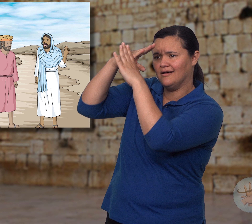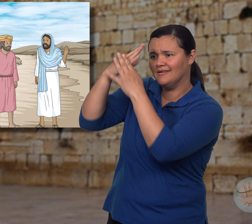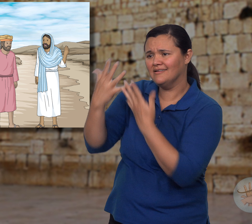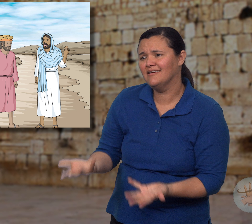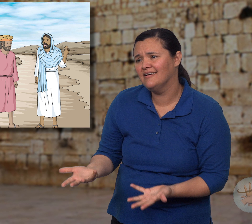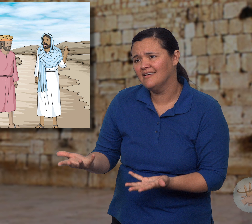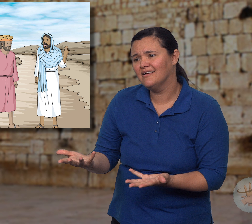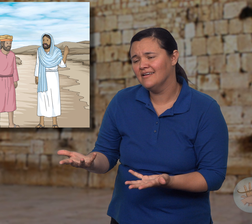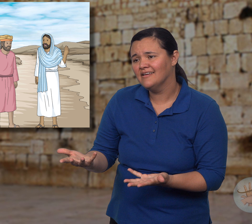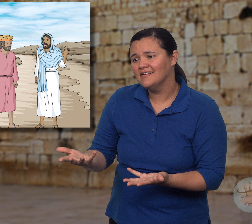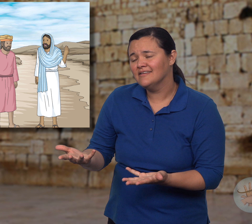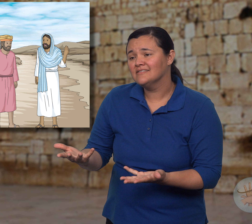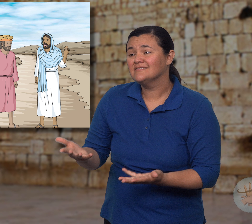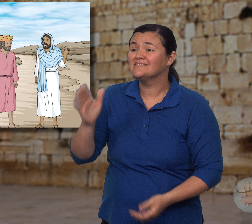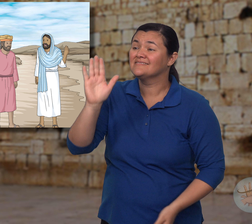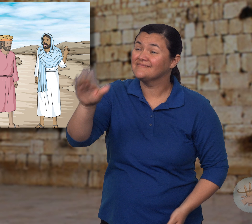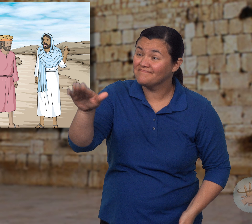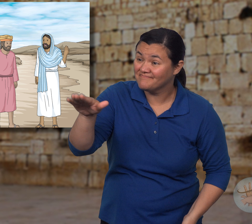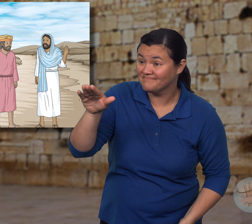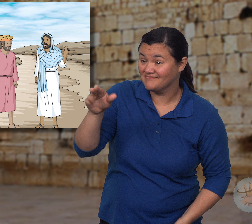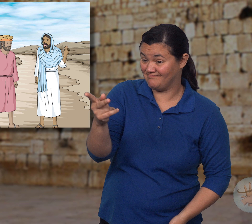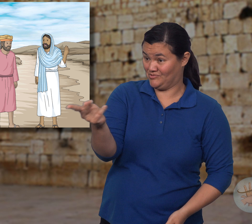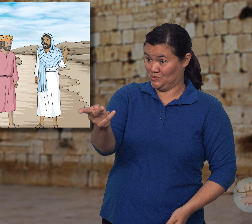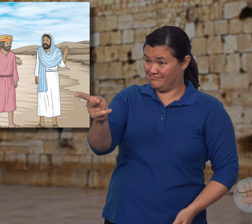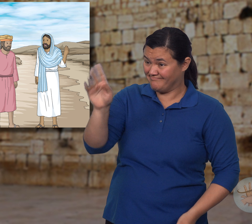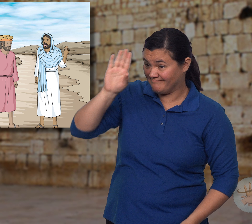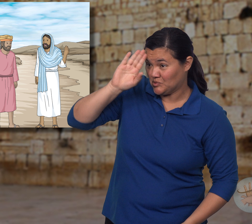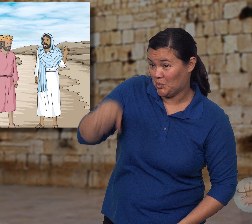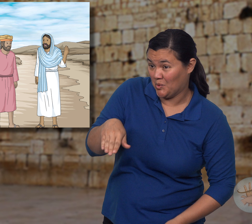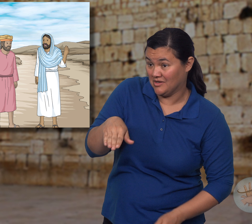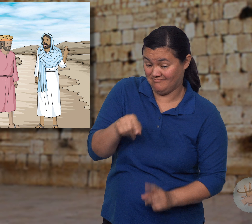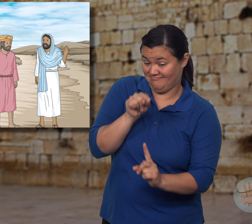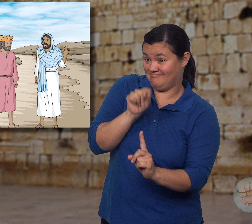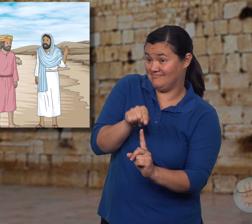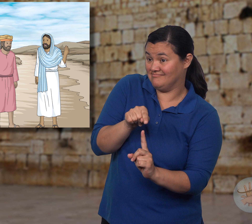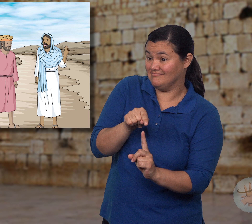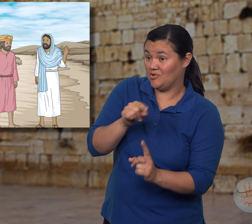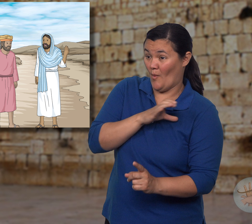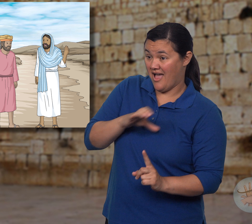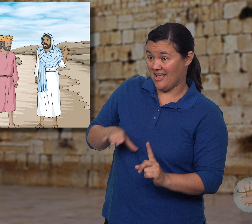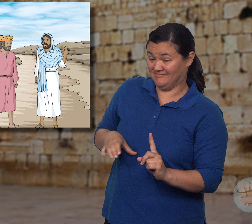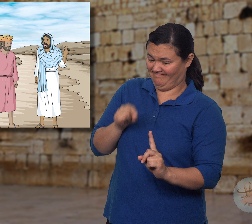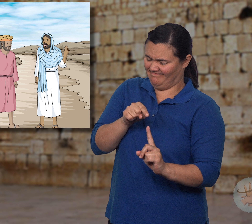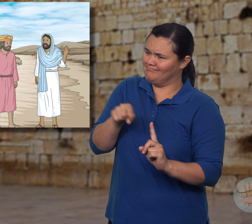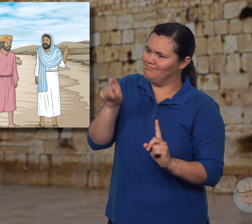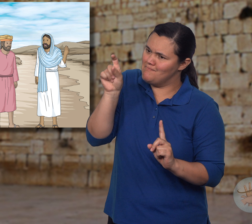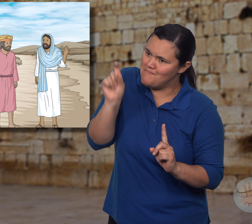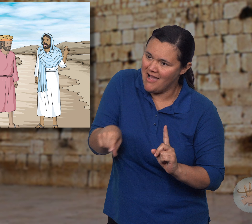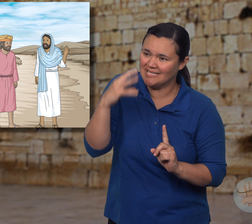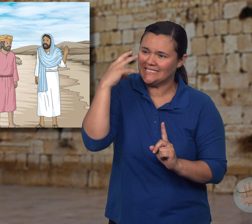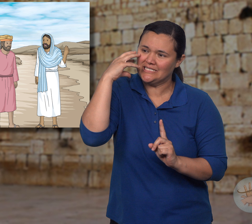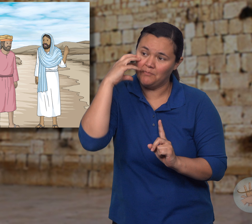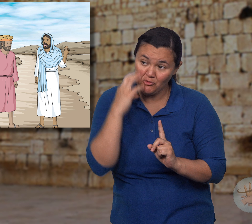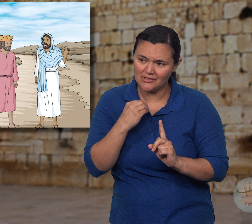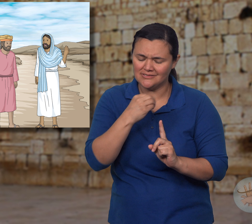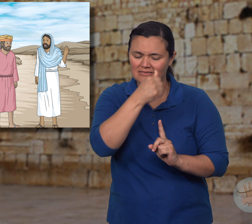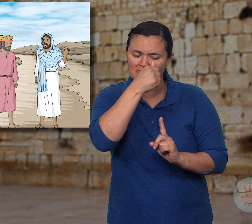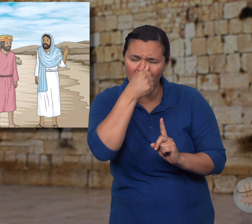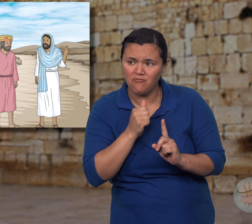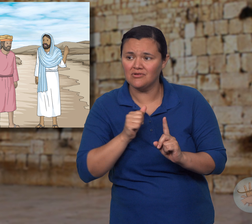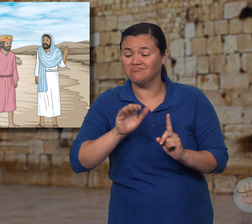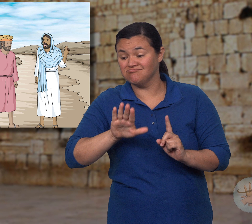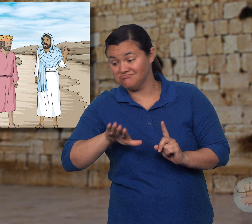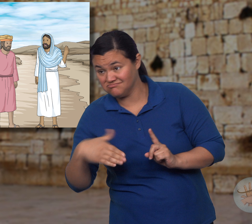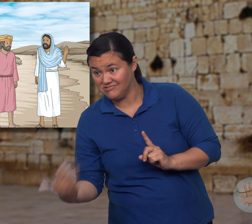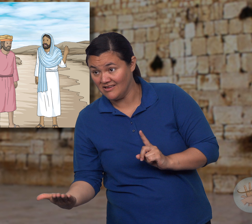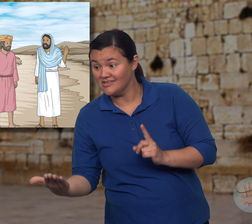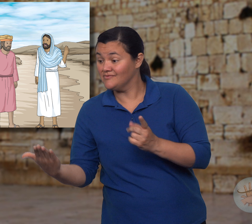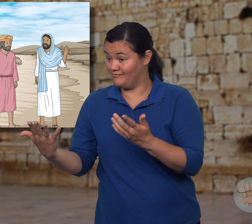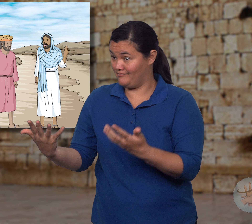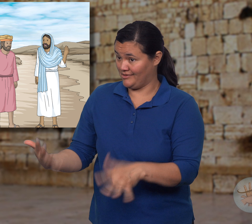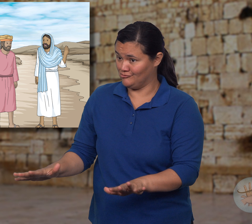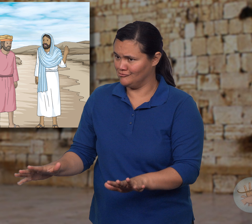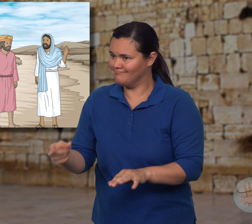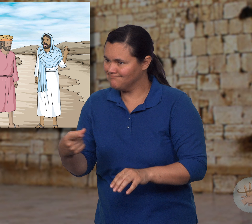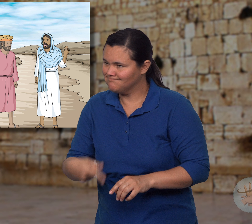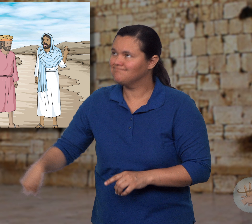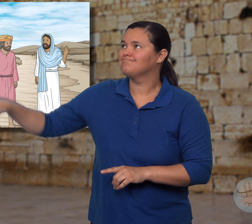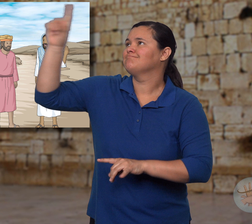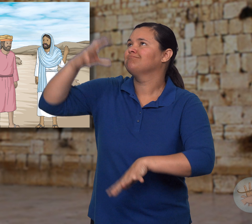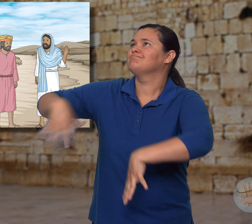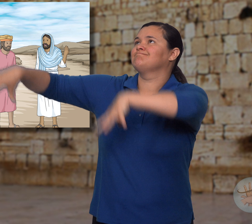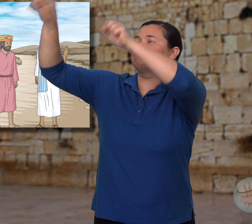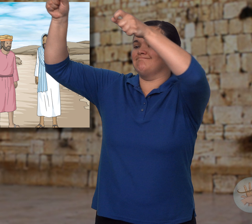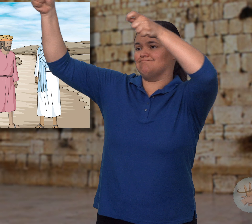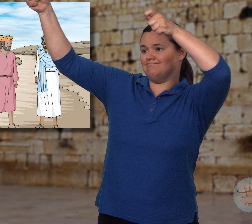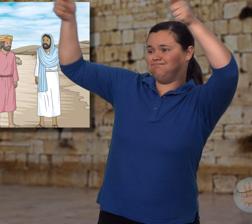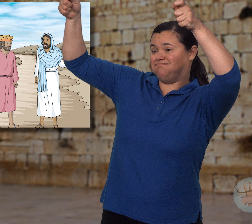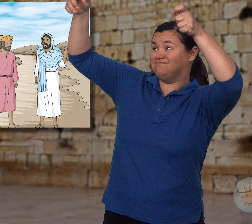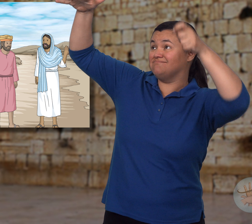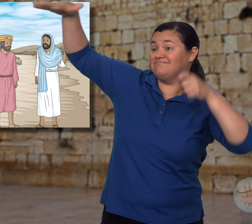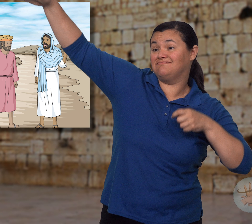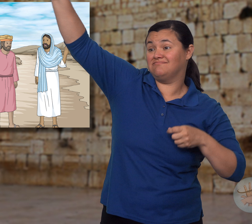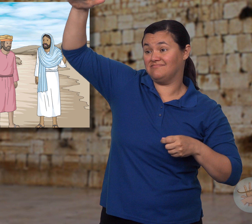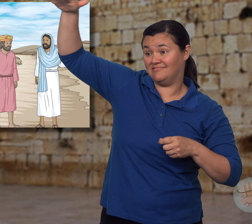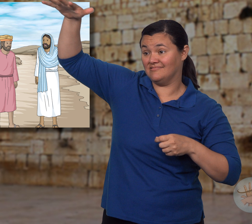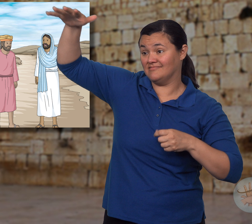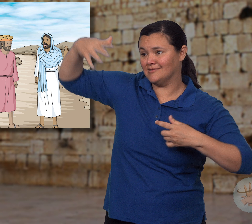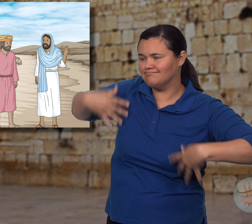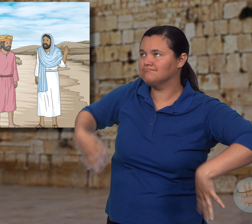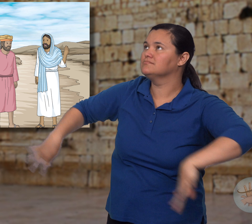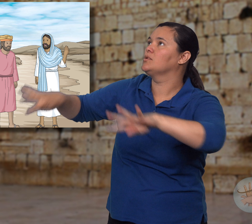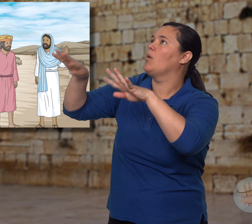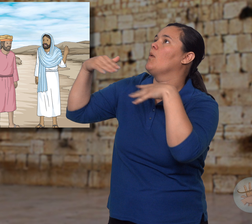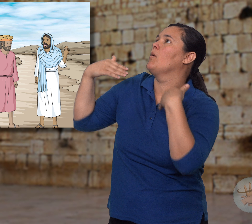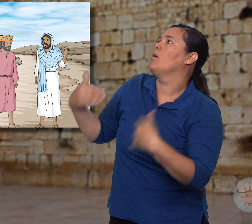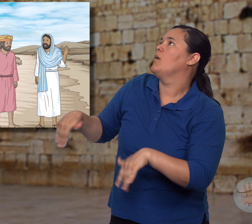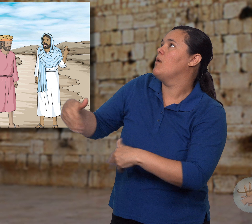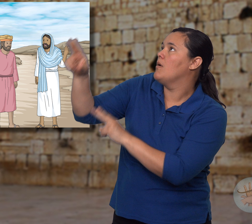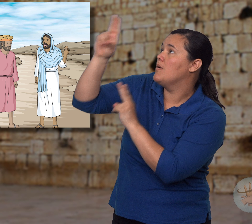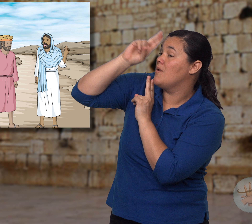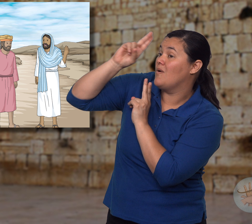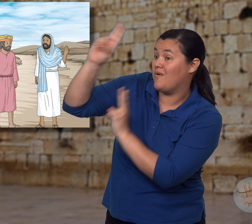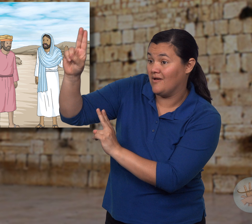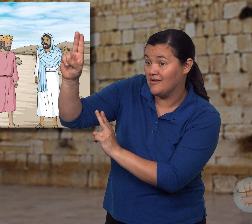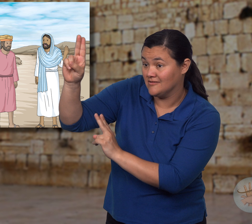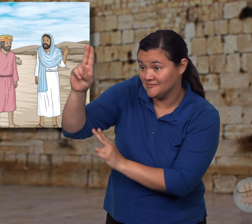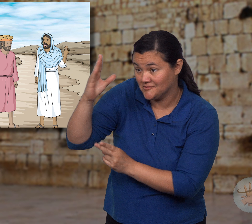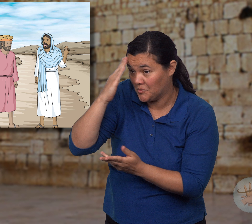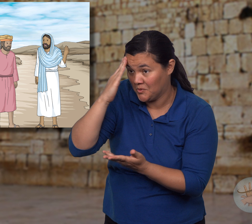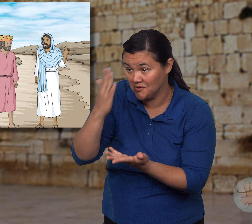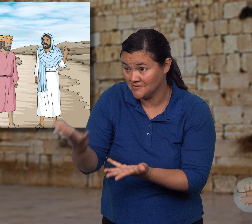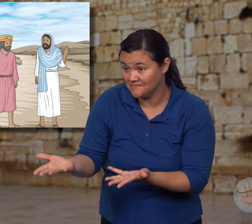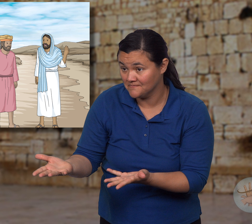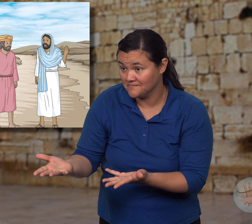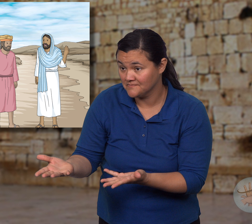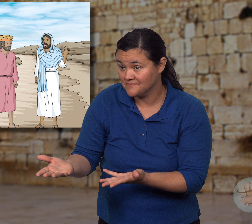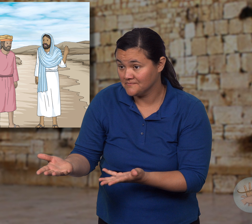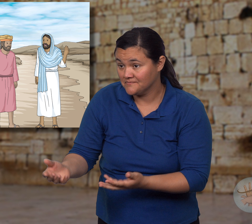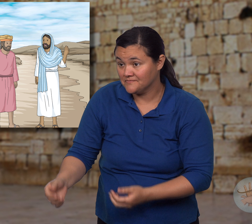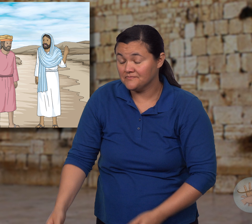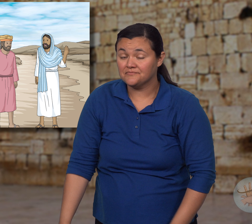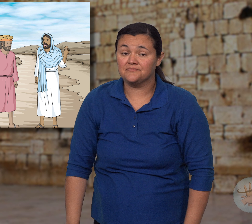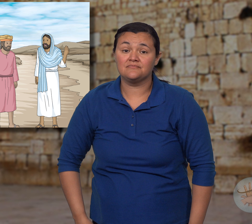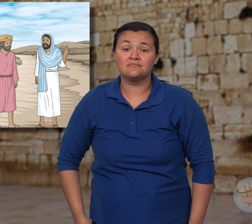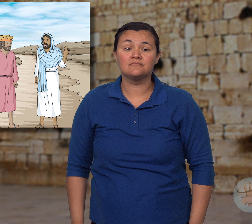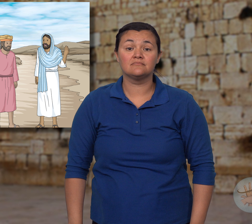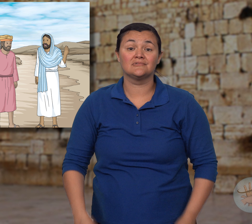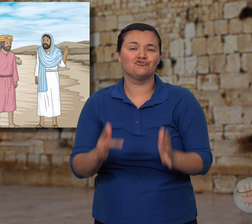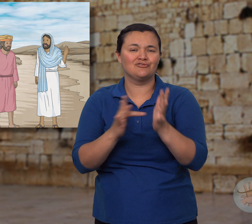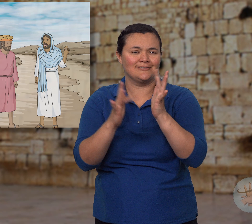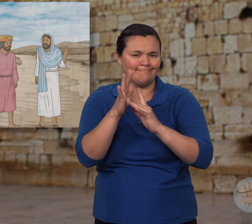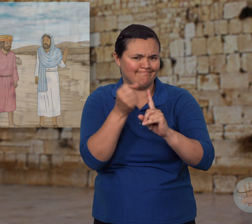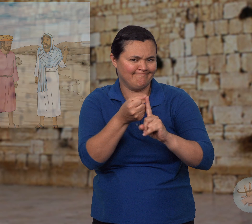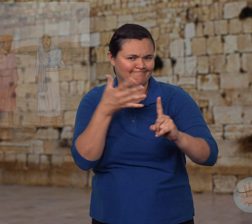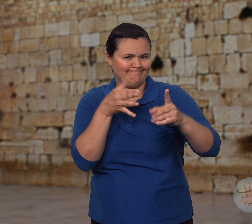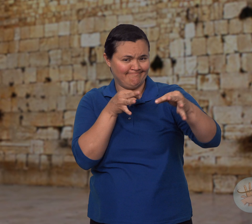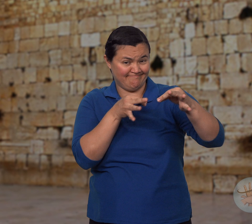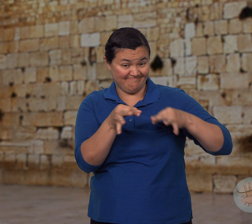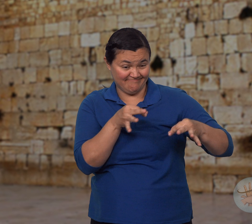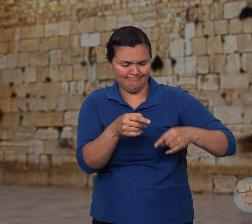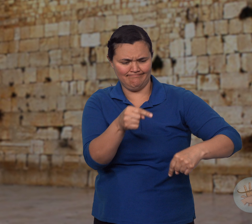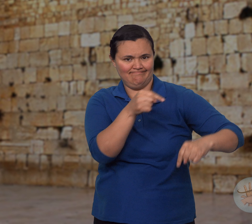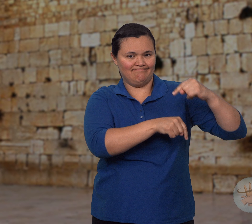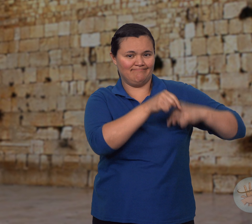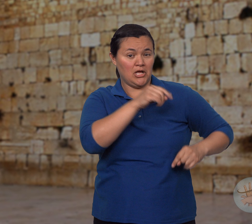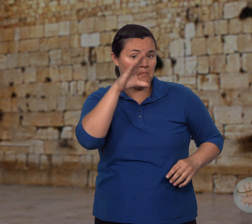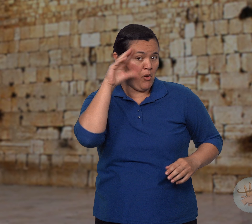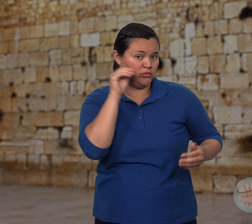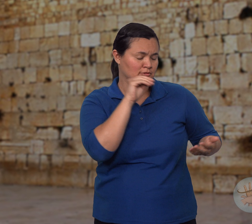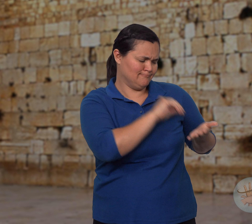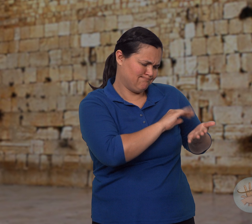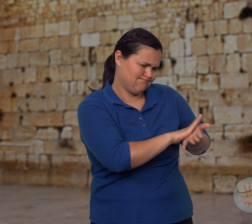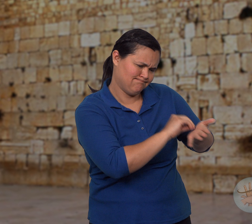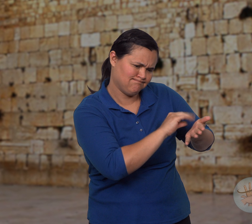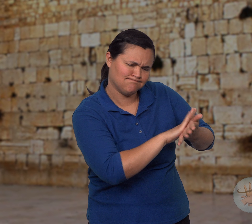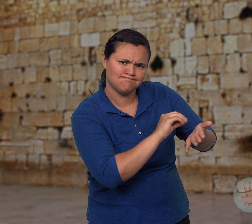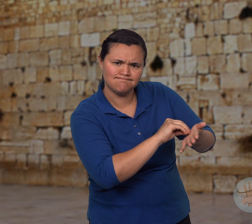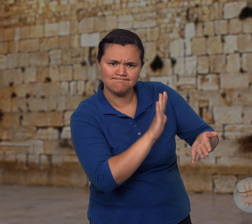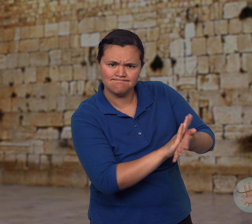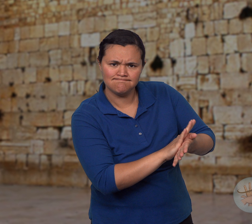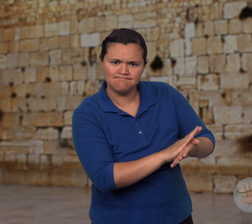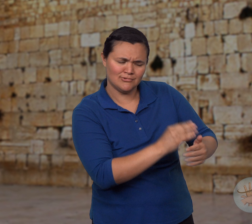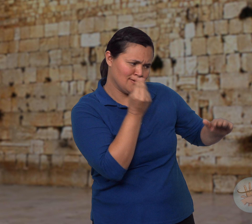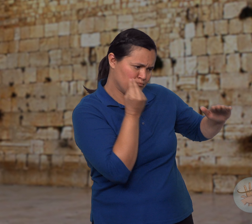Was it not necessary for the Christ to suffer these things and then to enter His glory?”